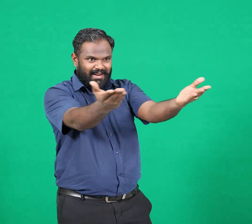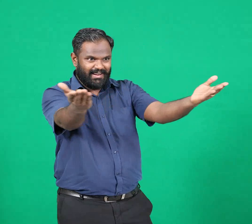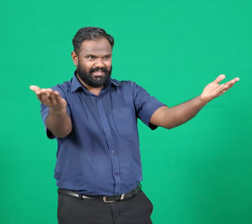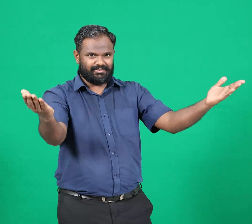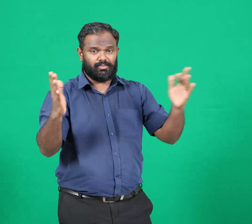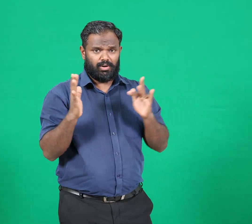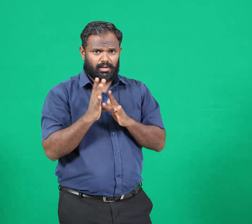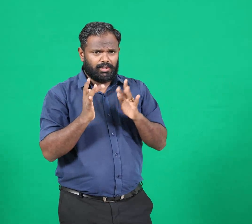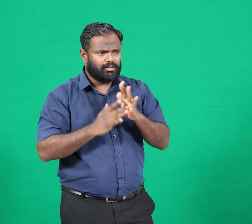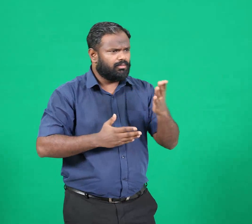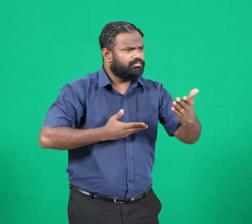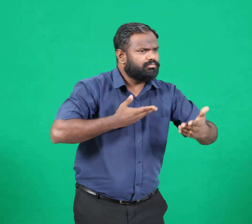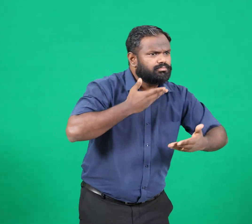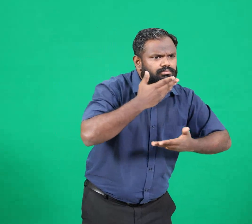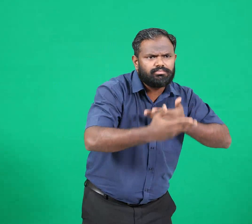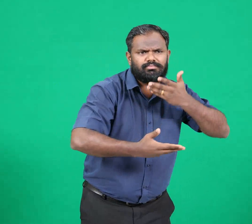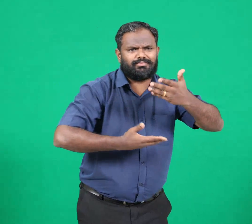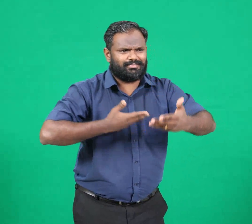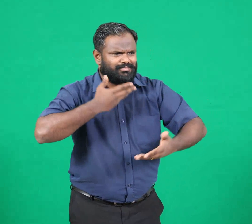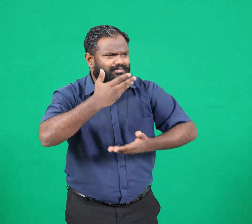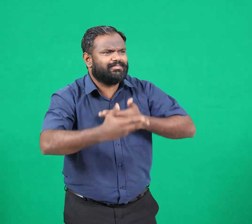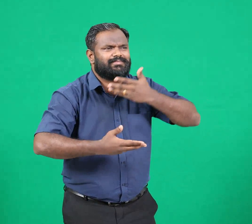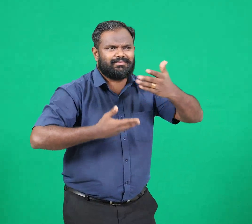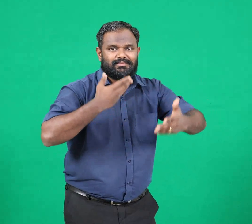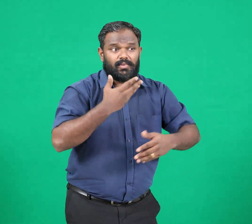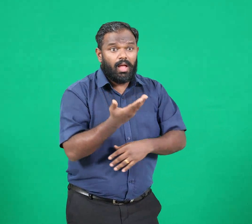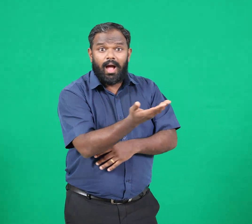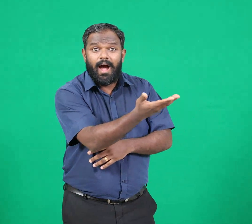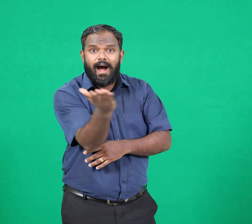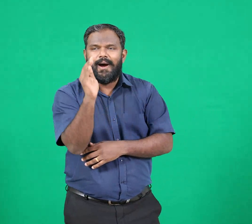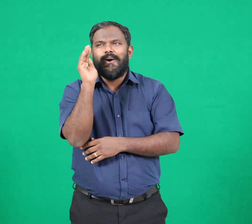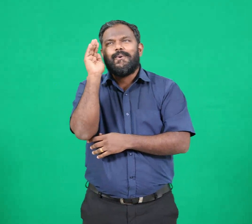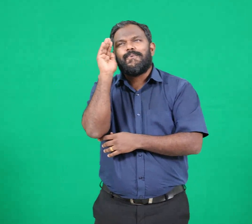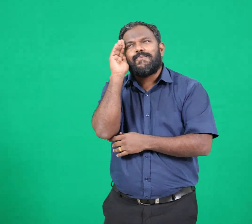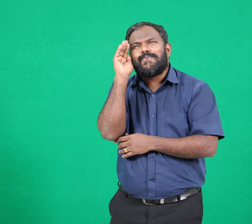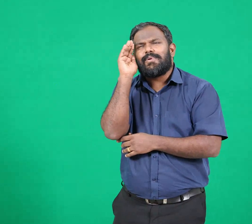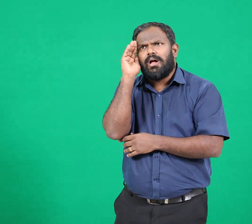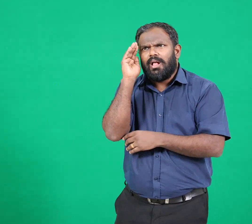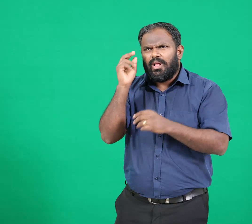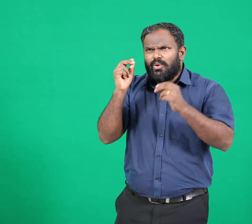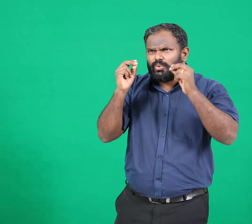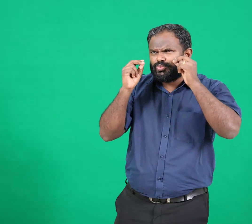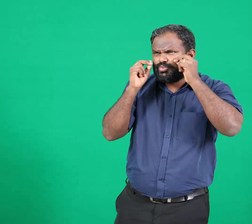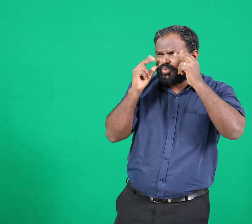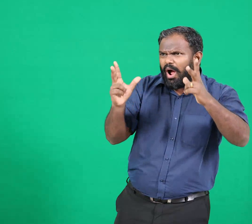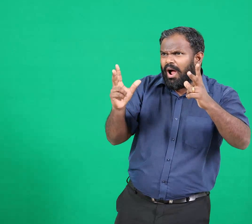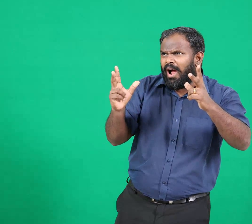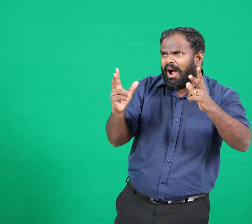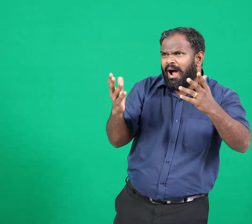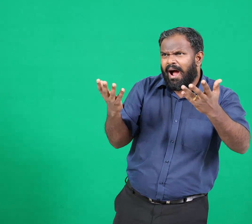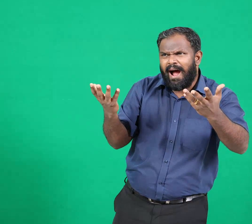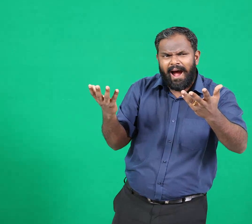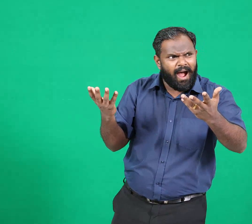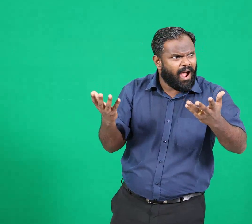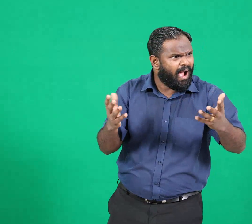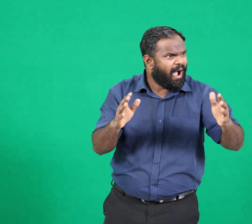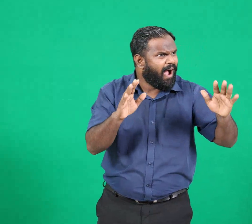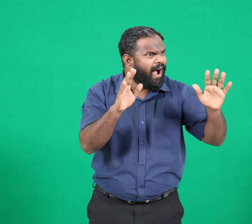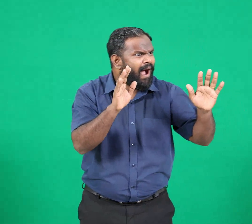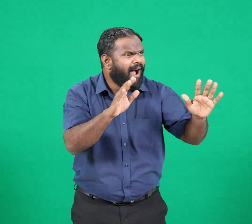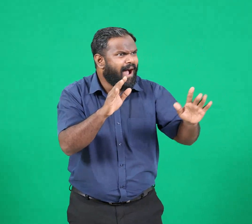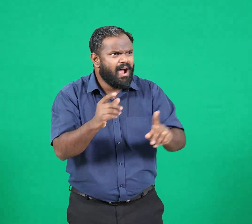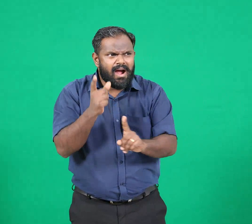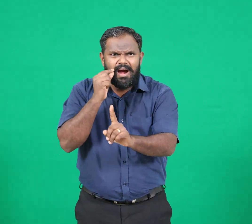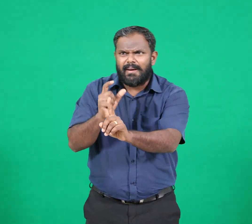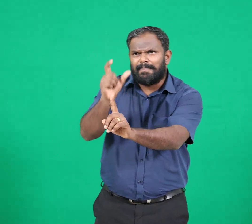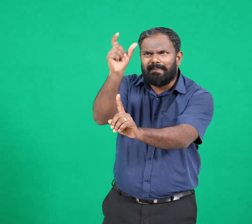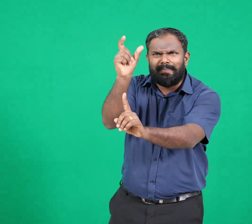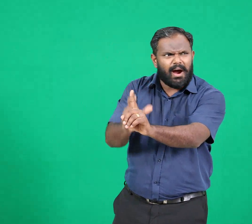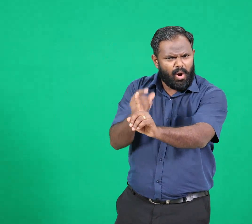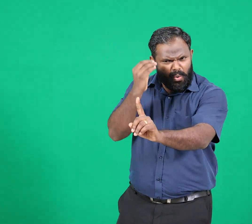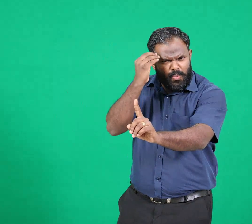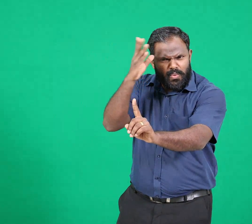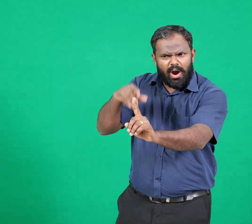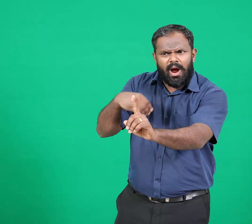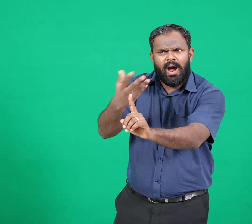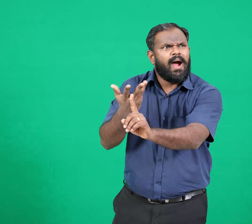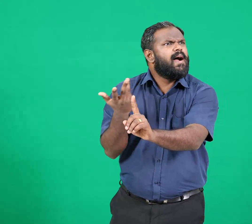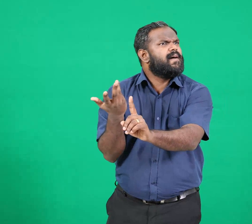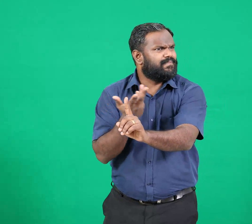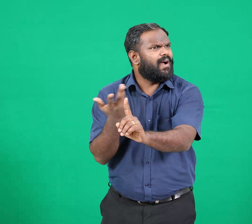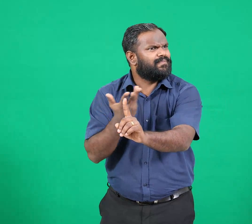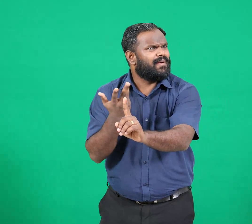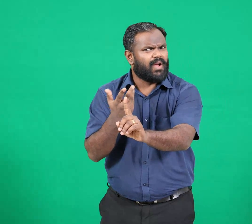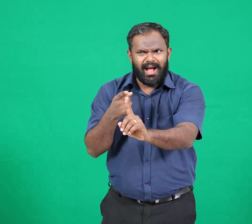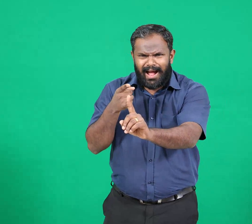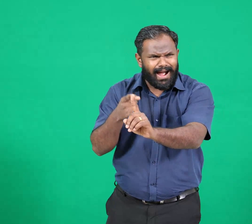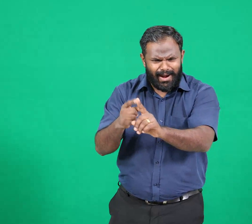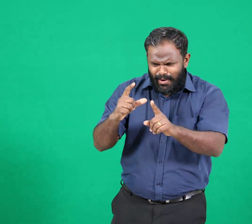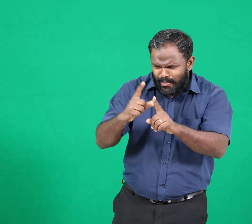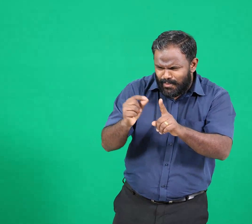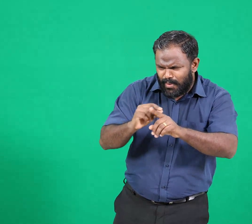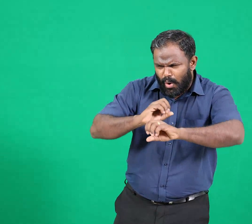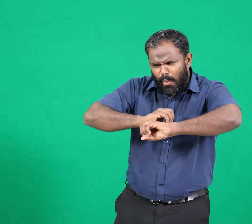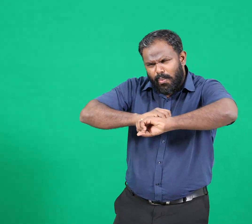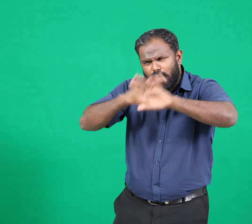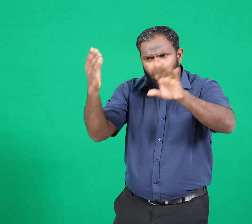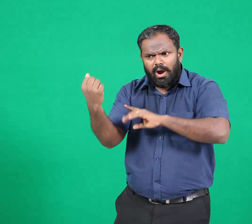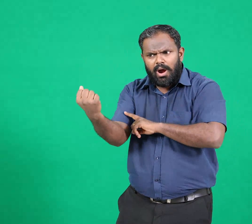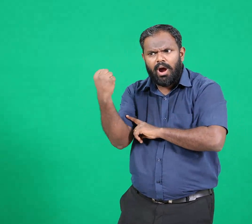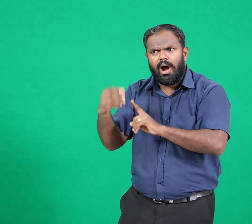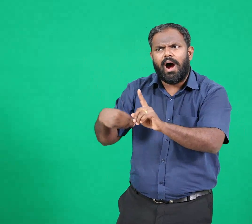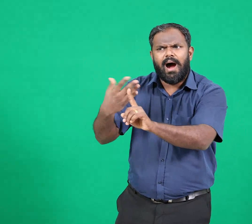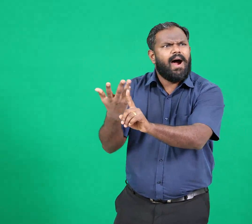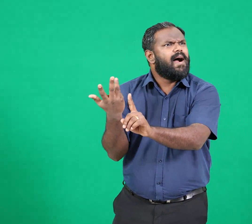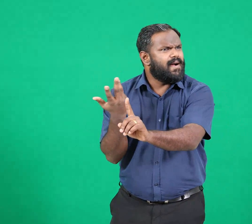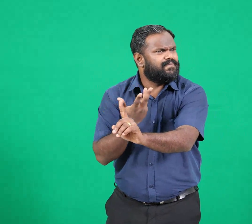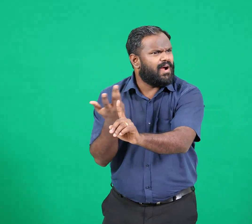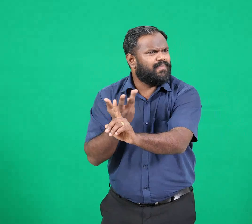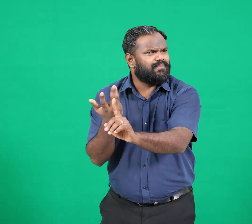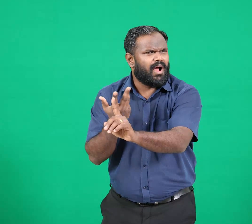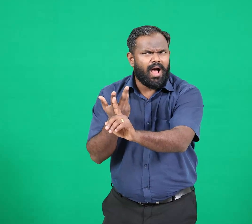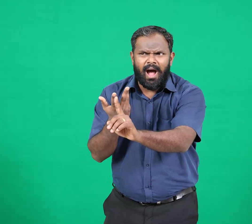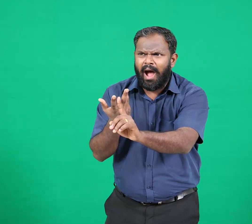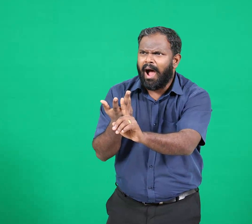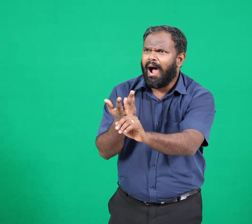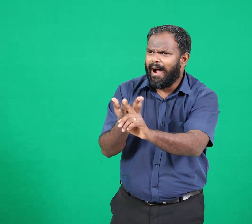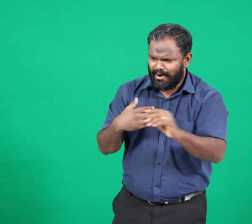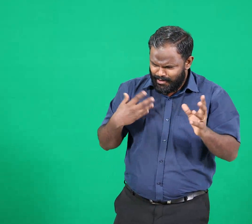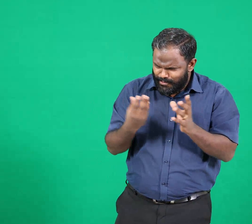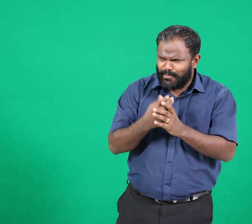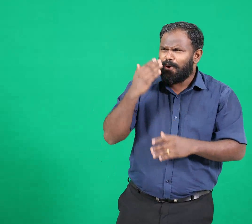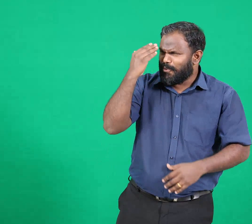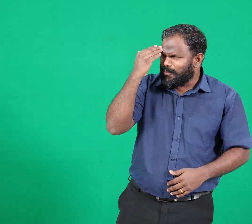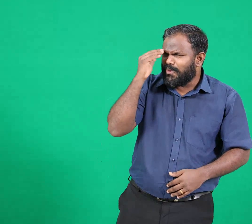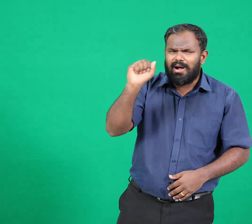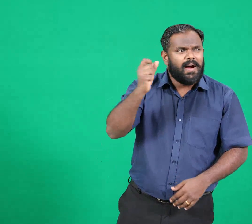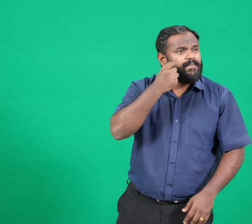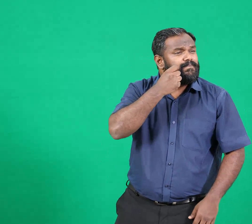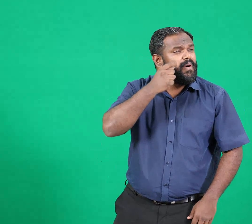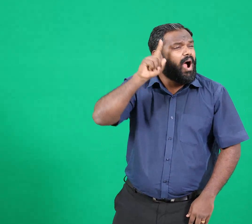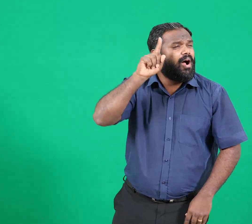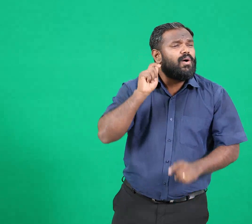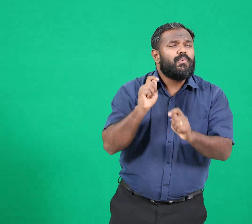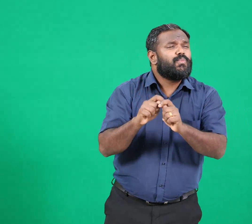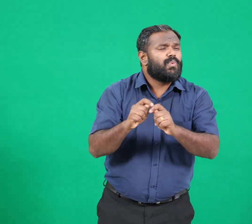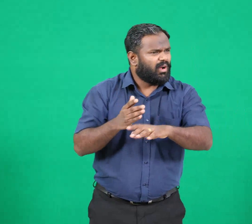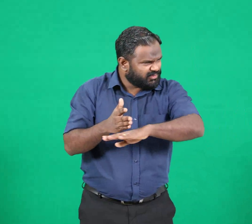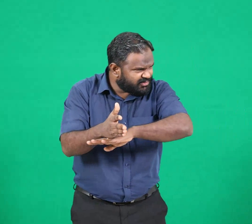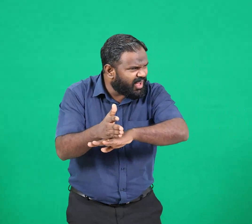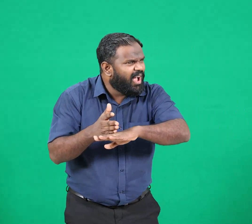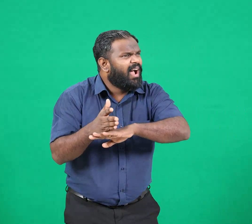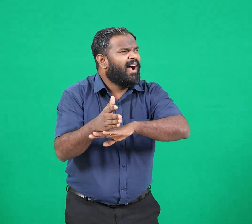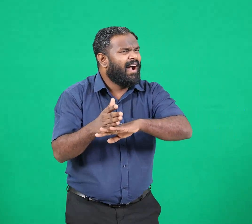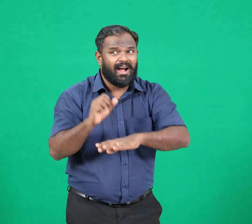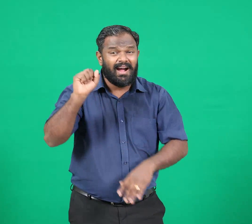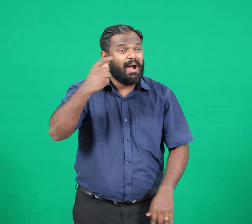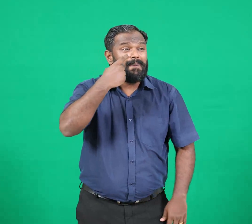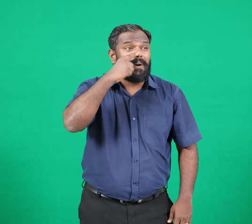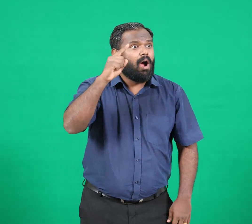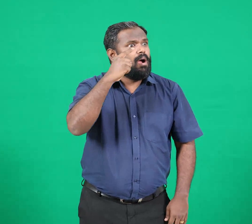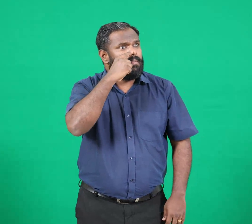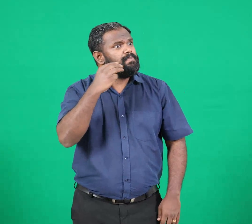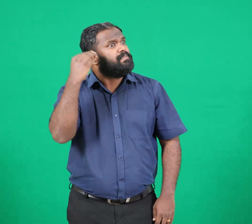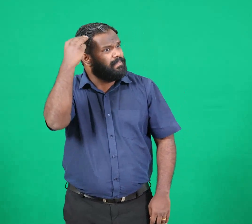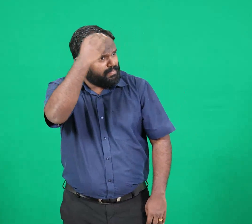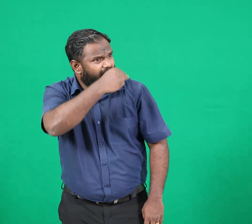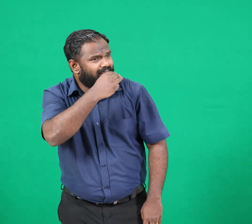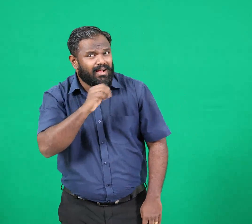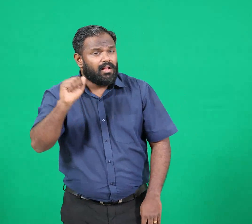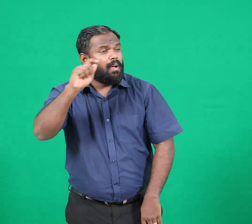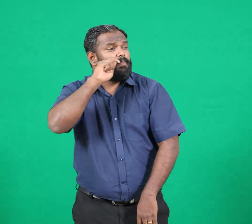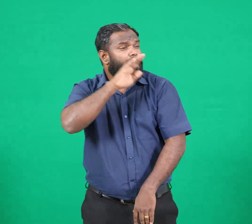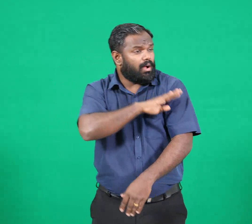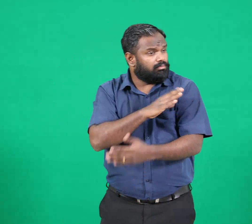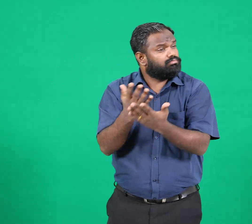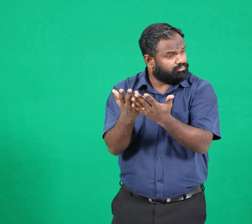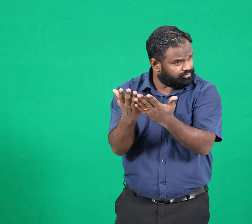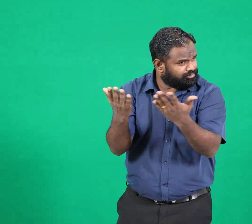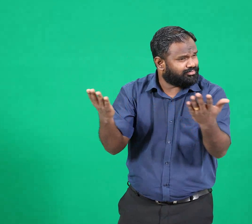" Where did this man get such wisdom and miraculous powers?" they asked. "Isn' t this the carpenter's son?